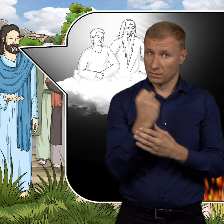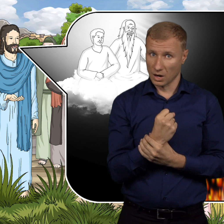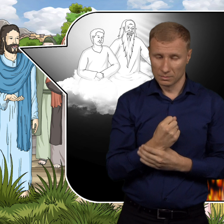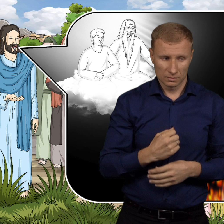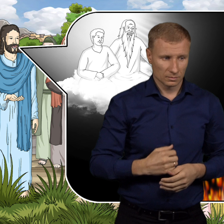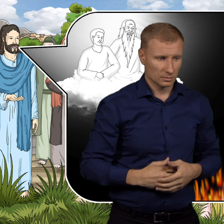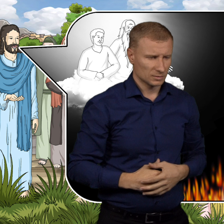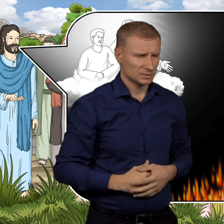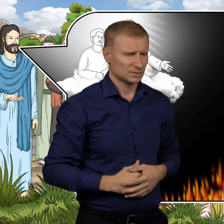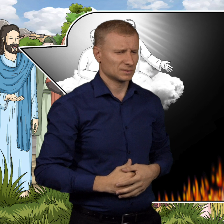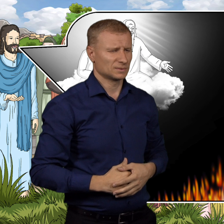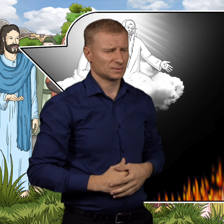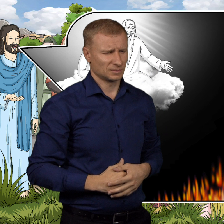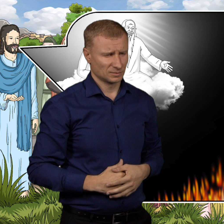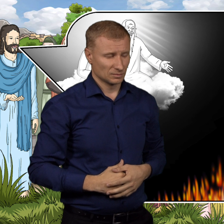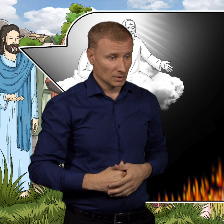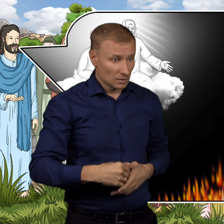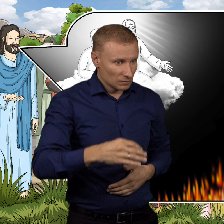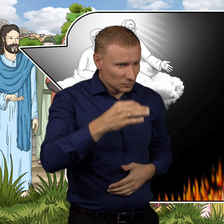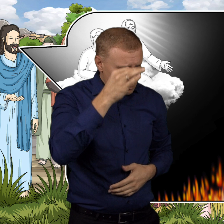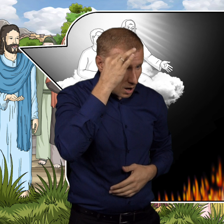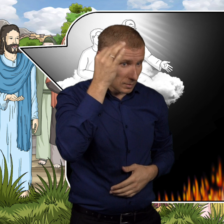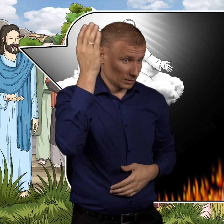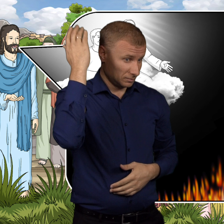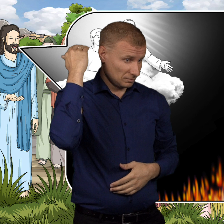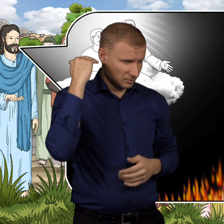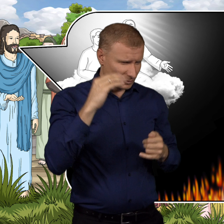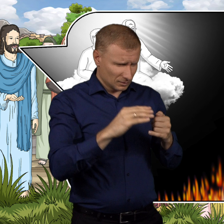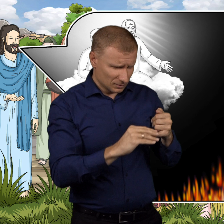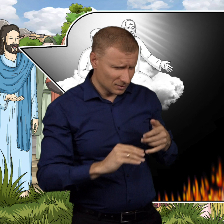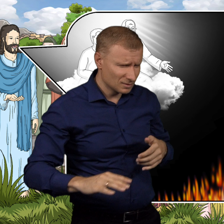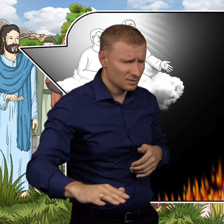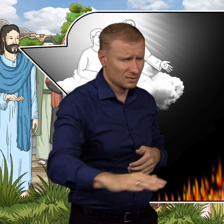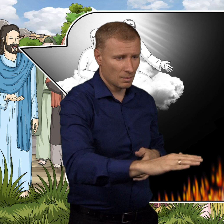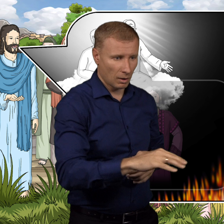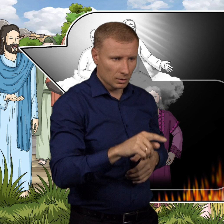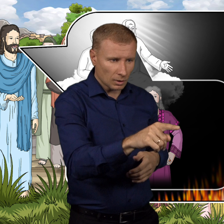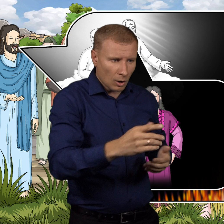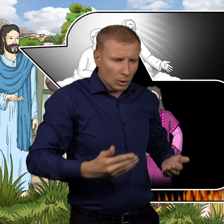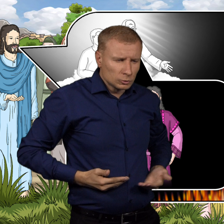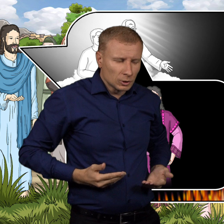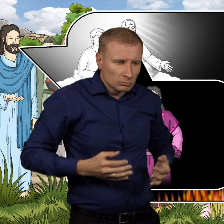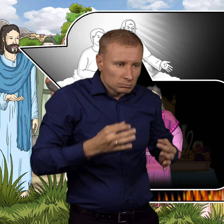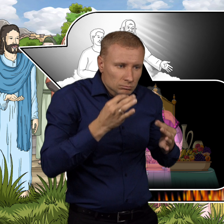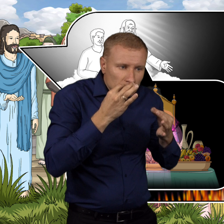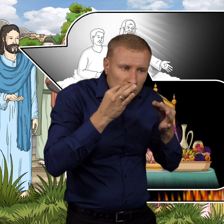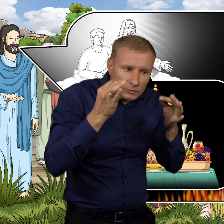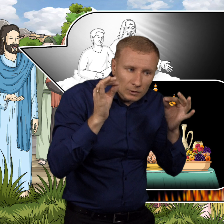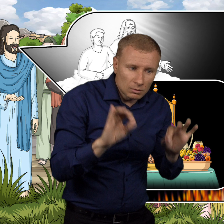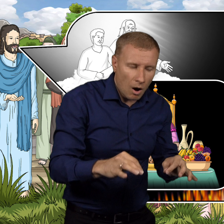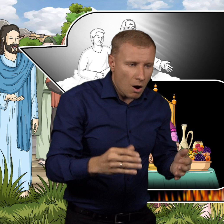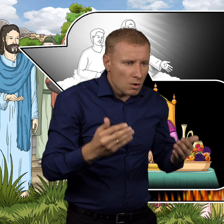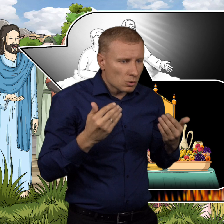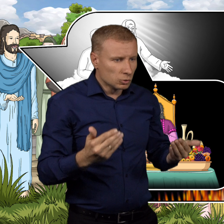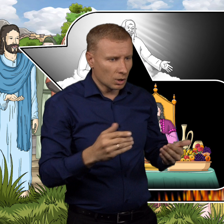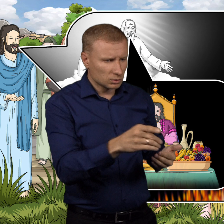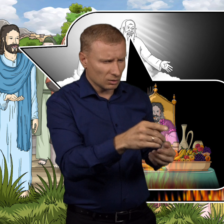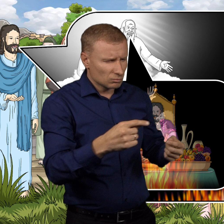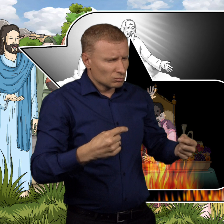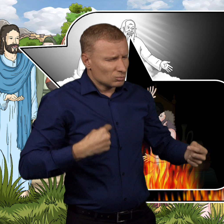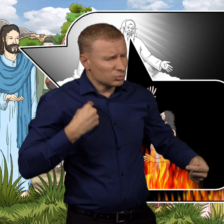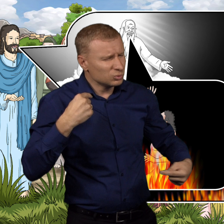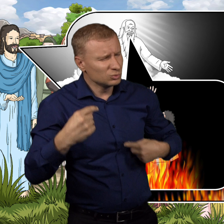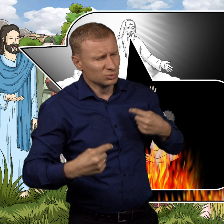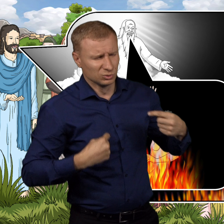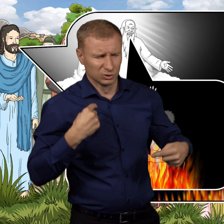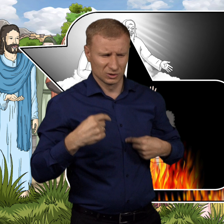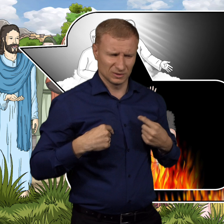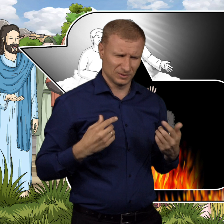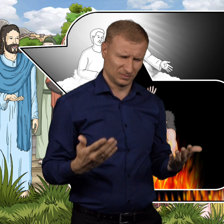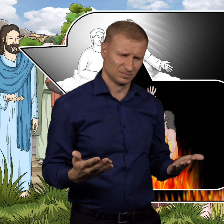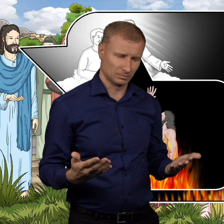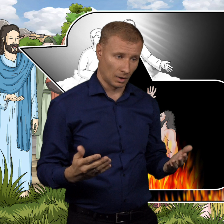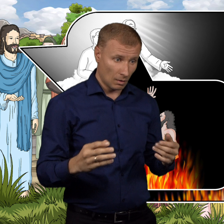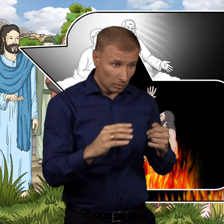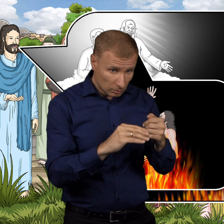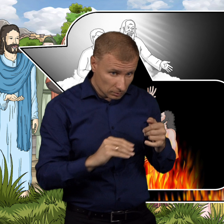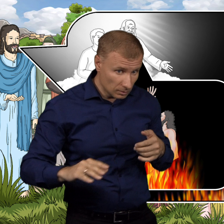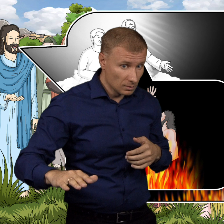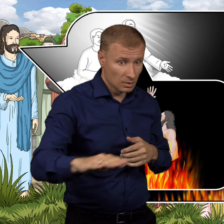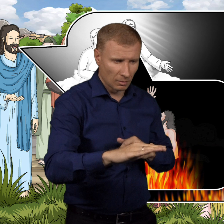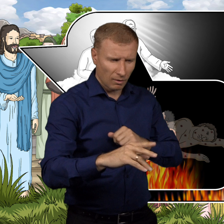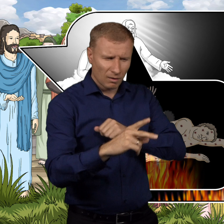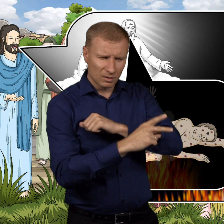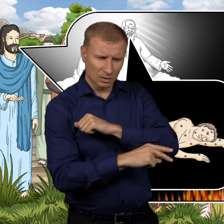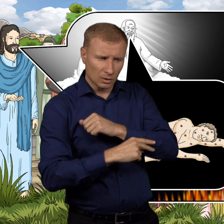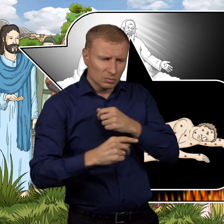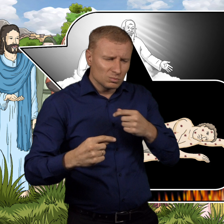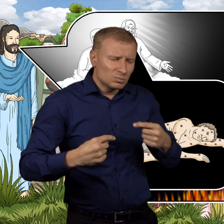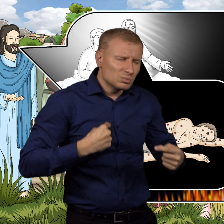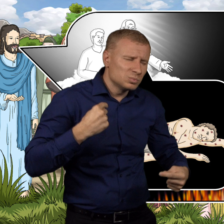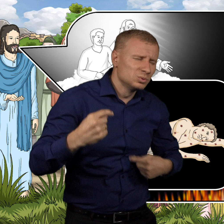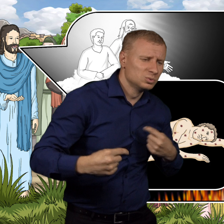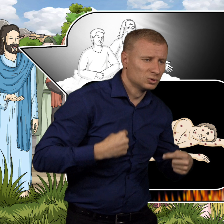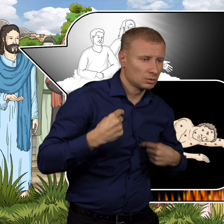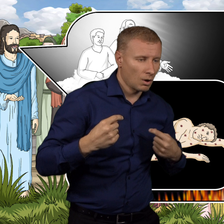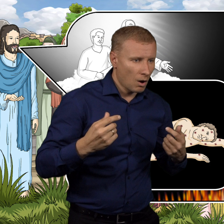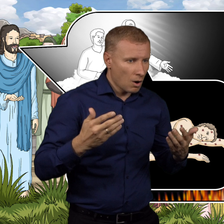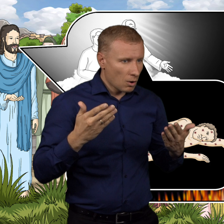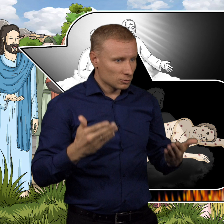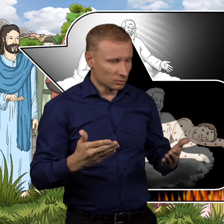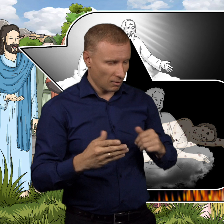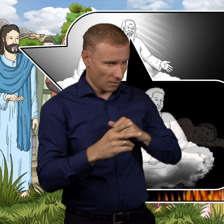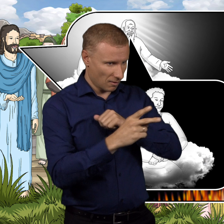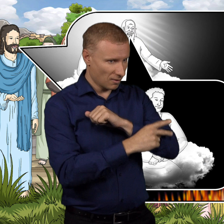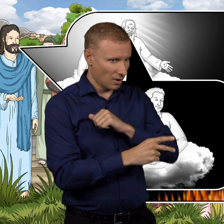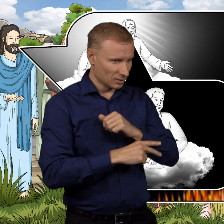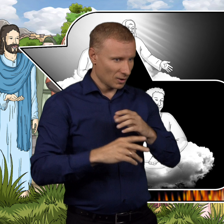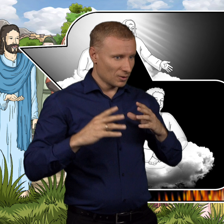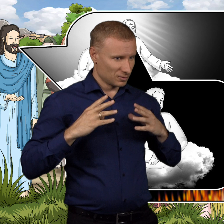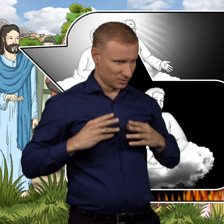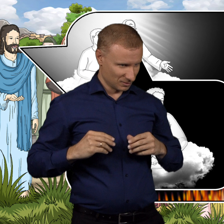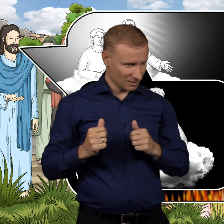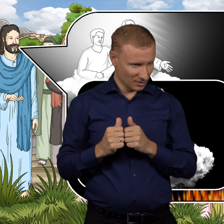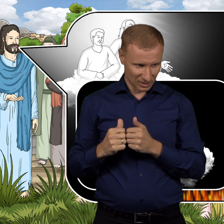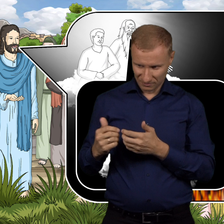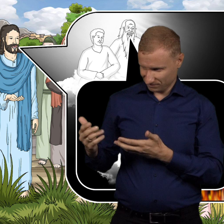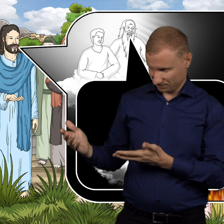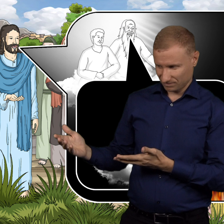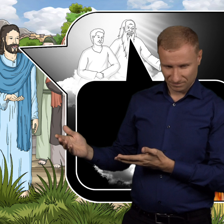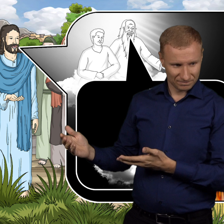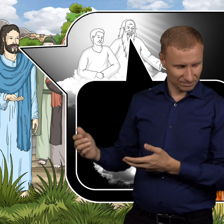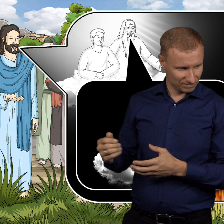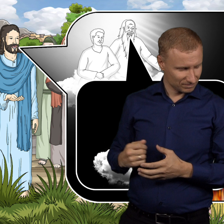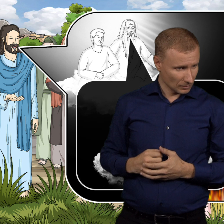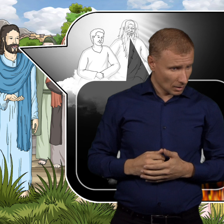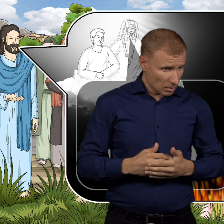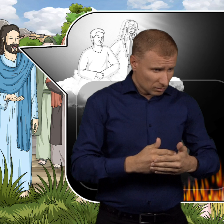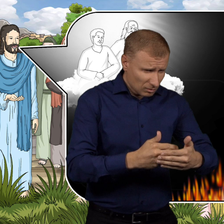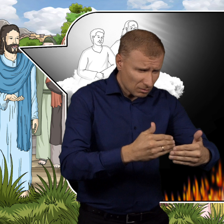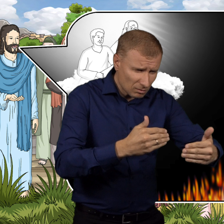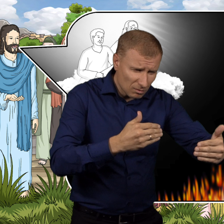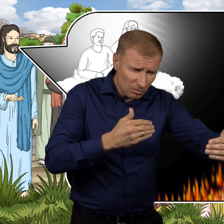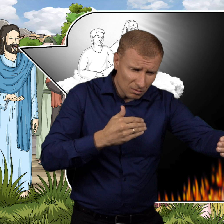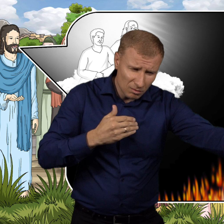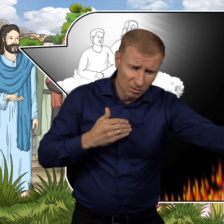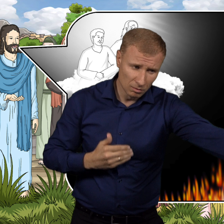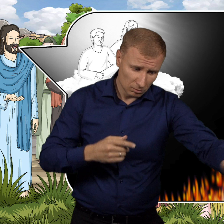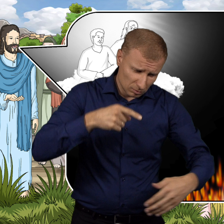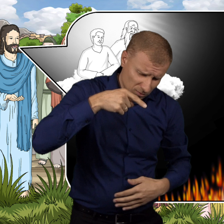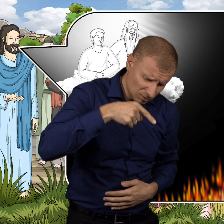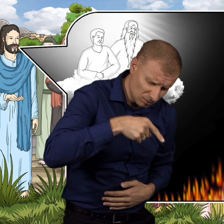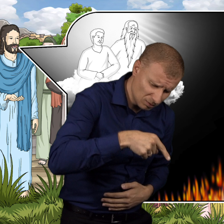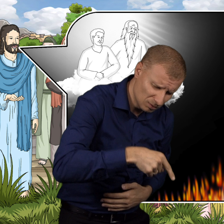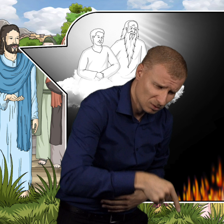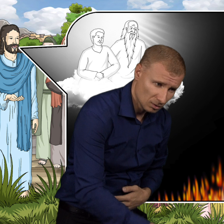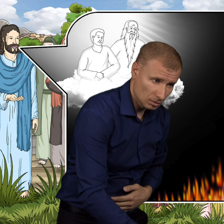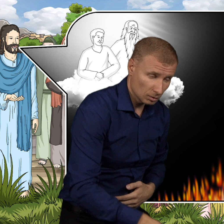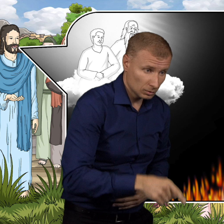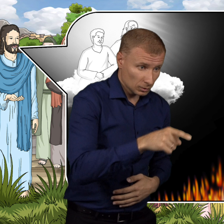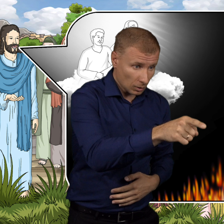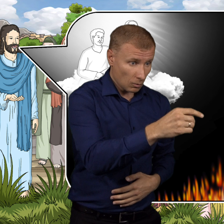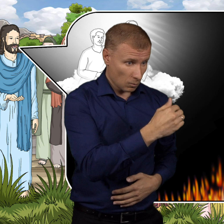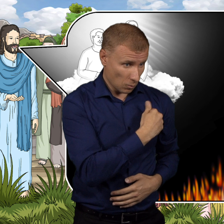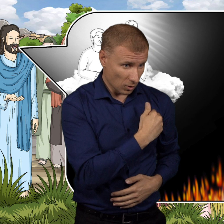But Abraham answered, ‘Child, remember that during your lifetime you received your good things, while Lazarus received bad things. But now he is comforted here, while you are in agony.